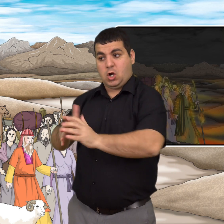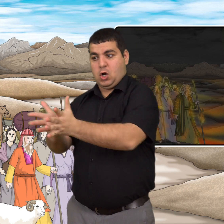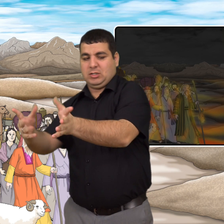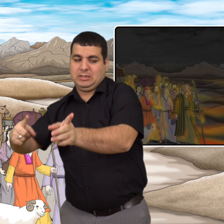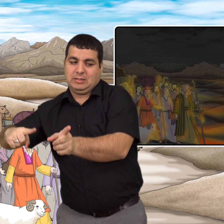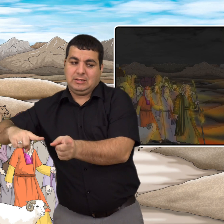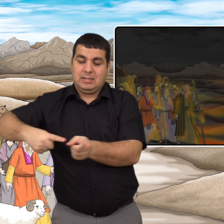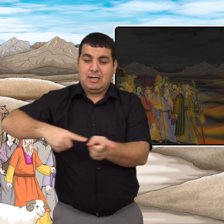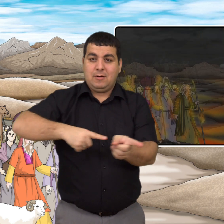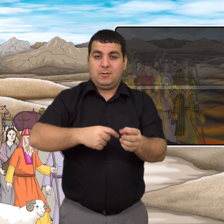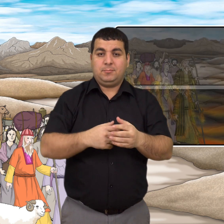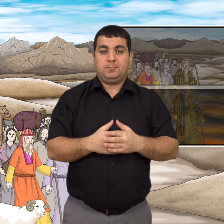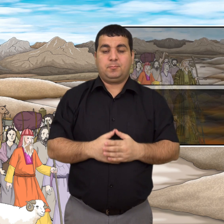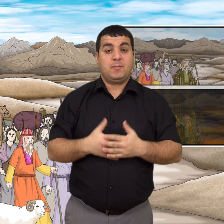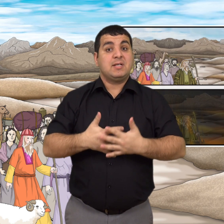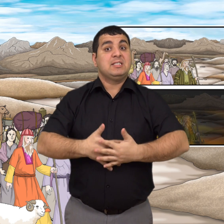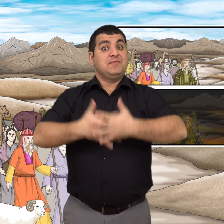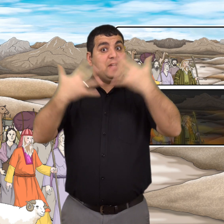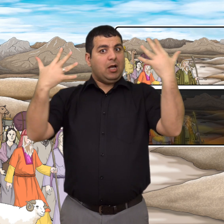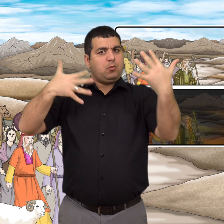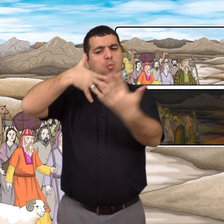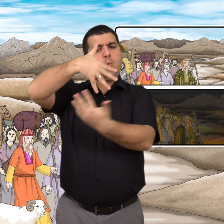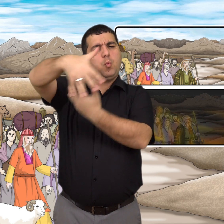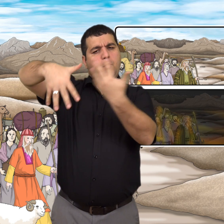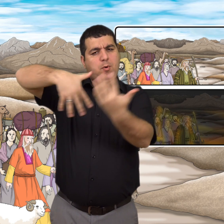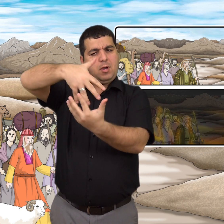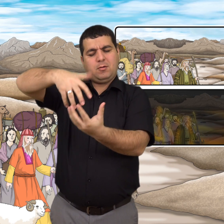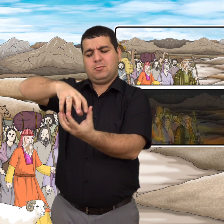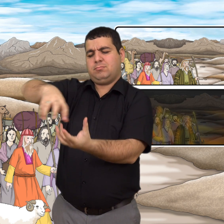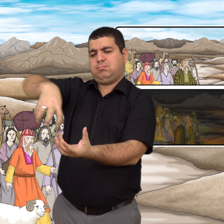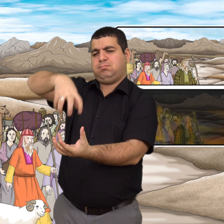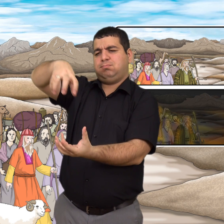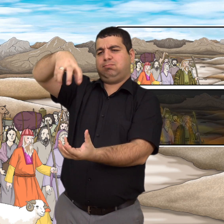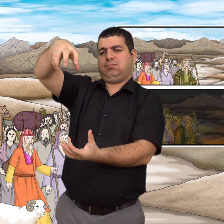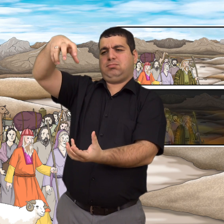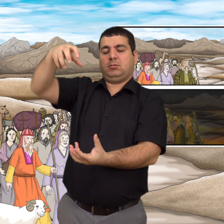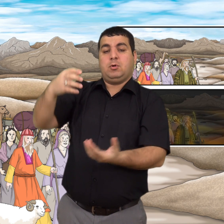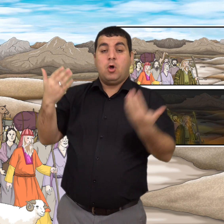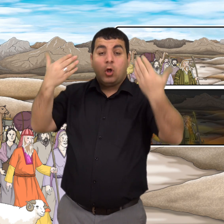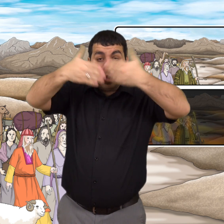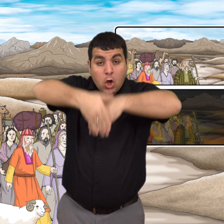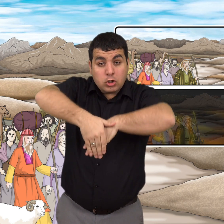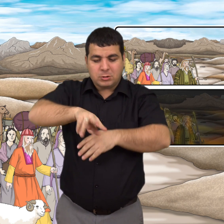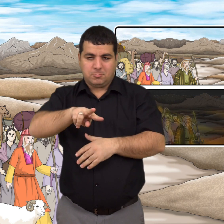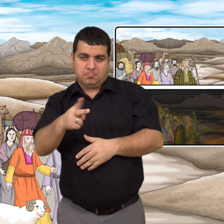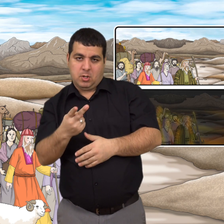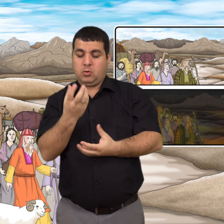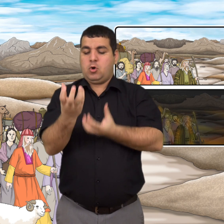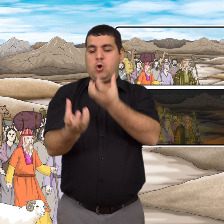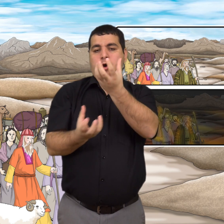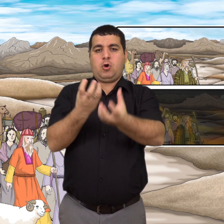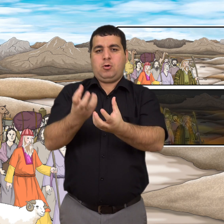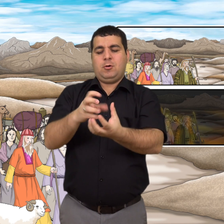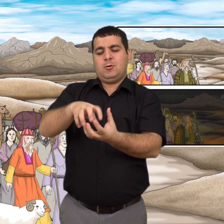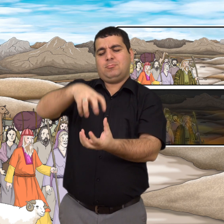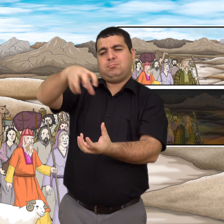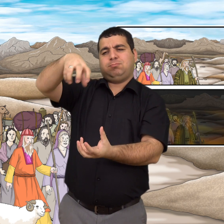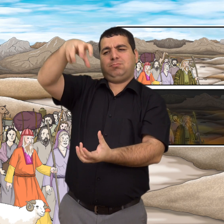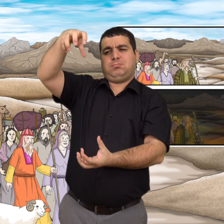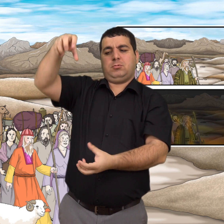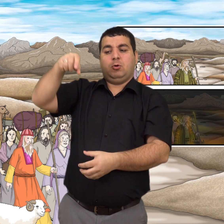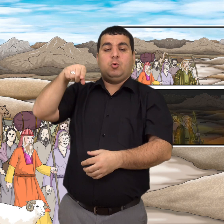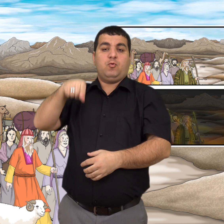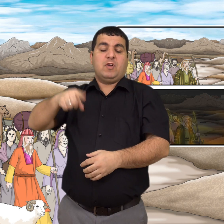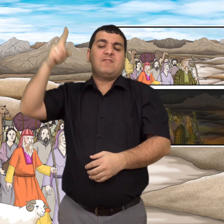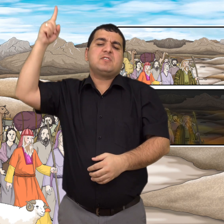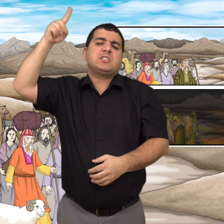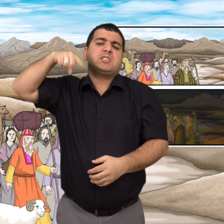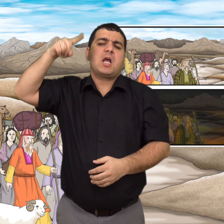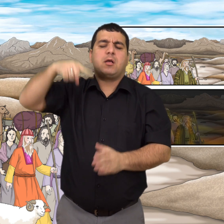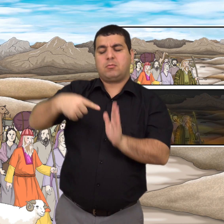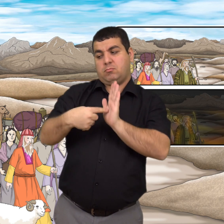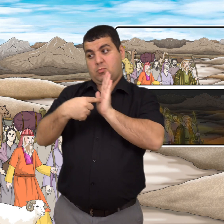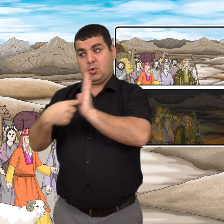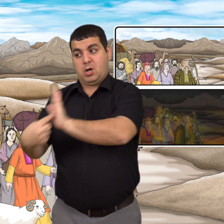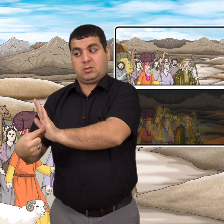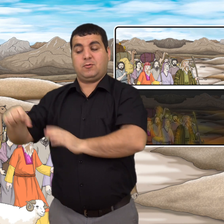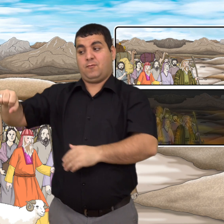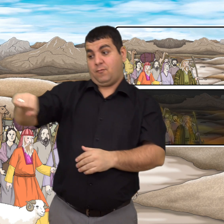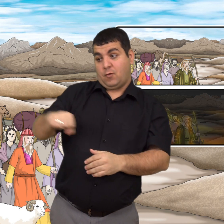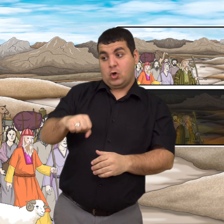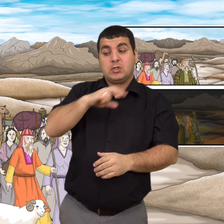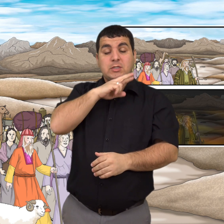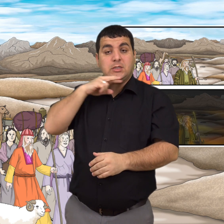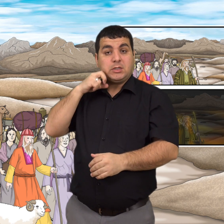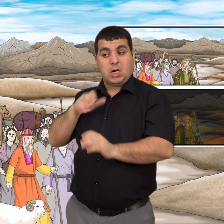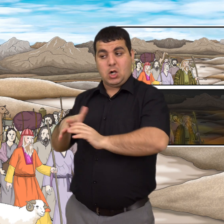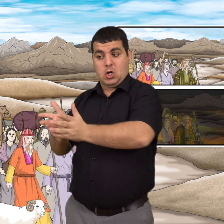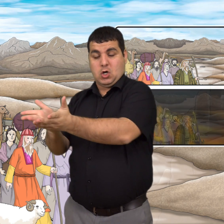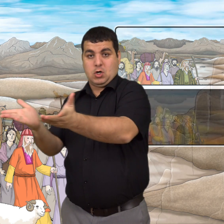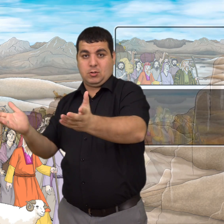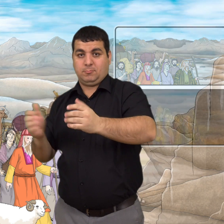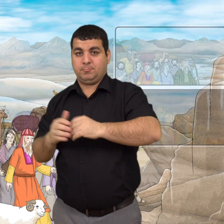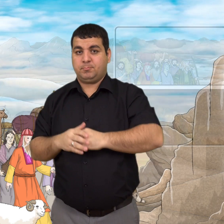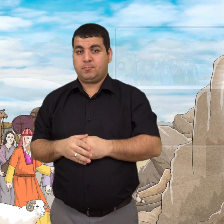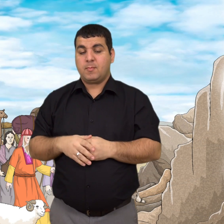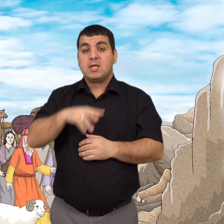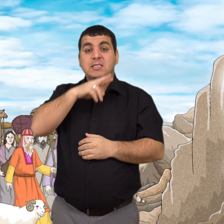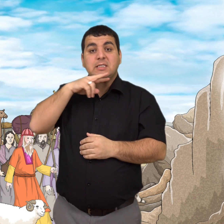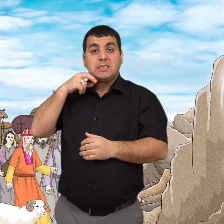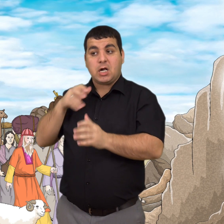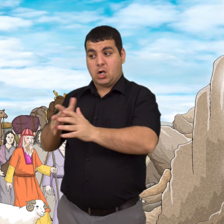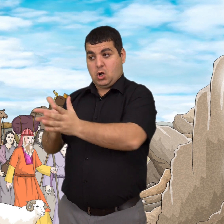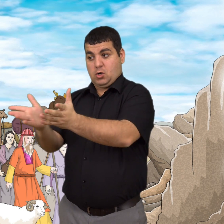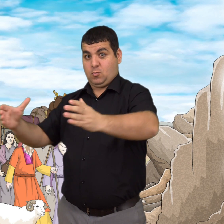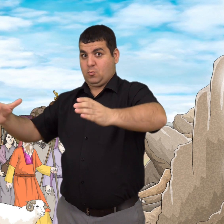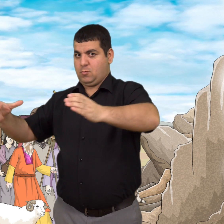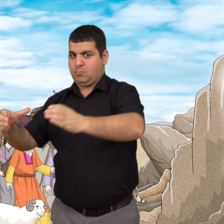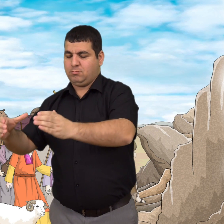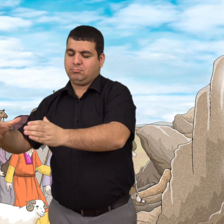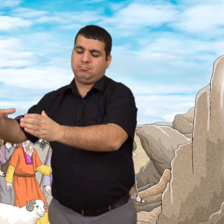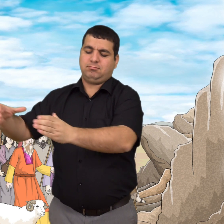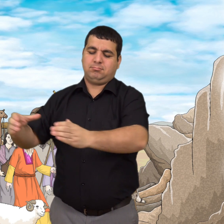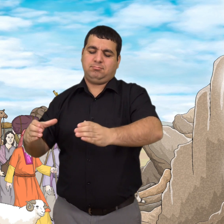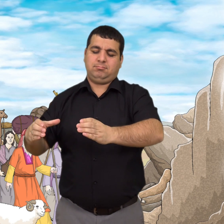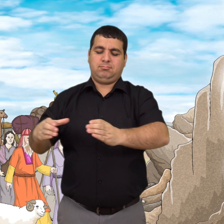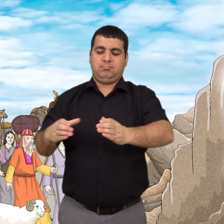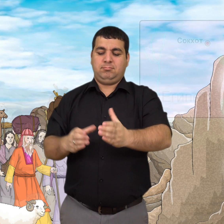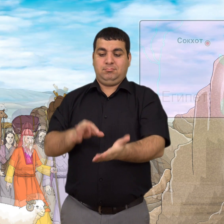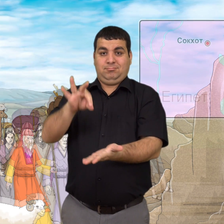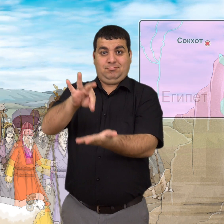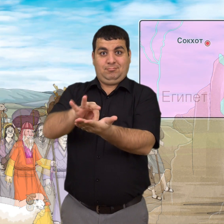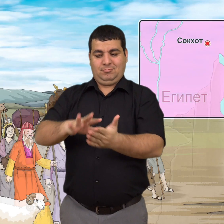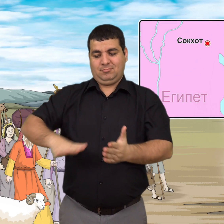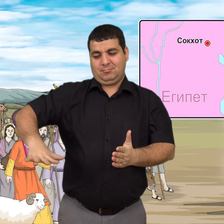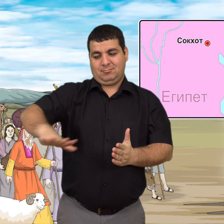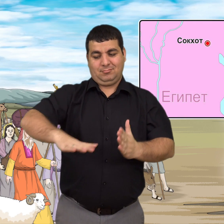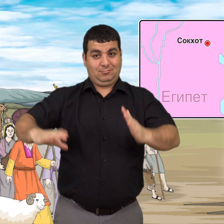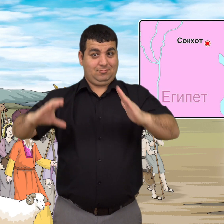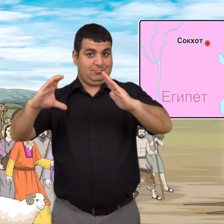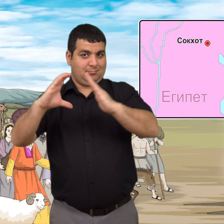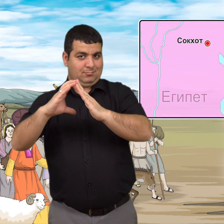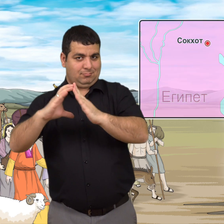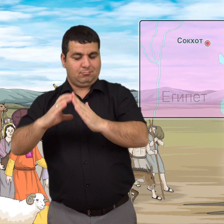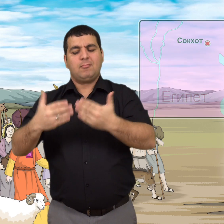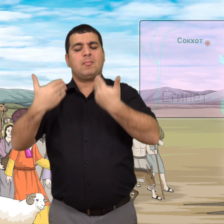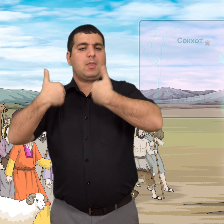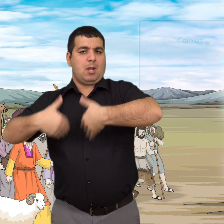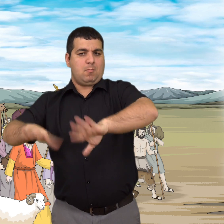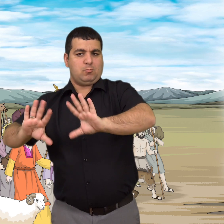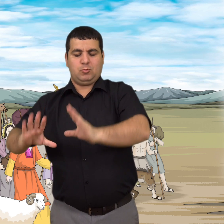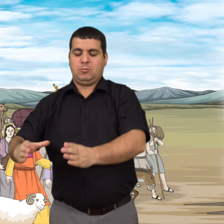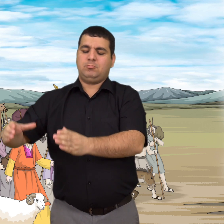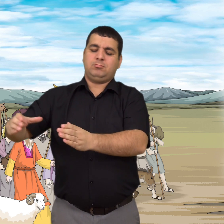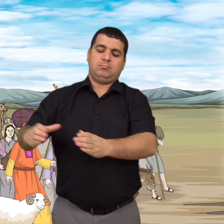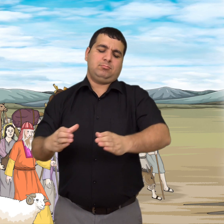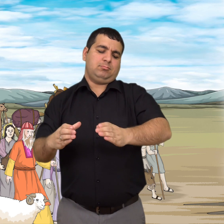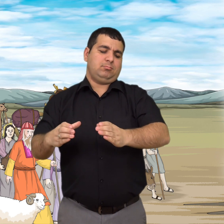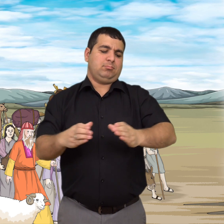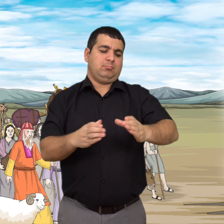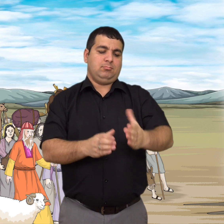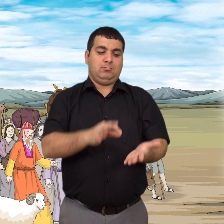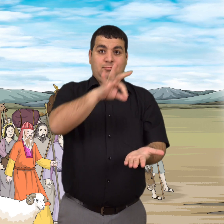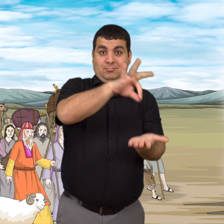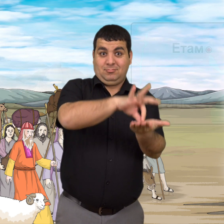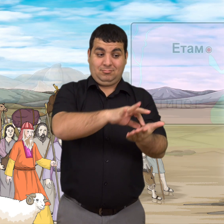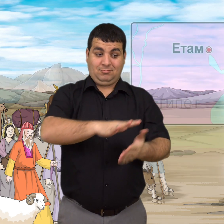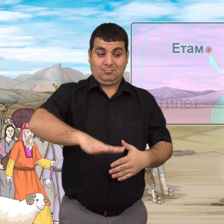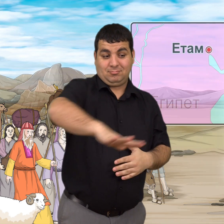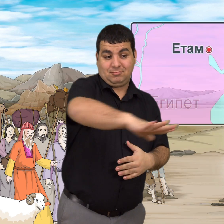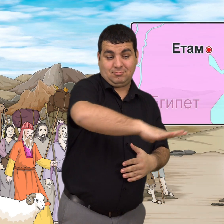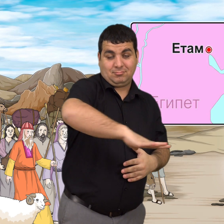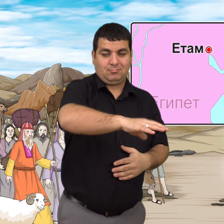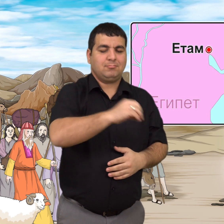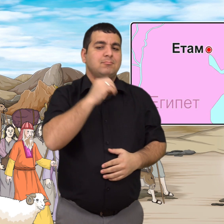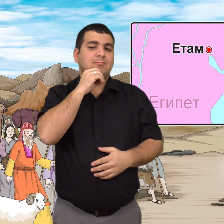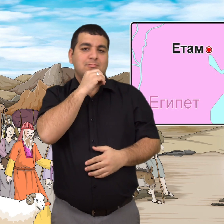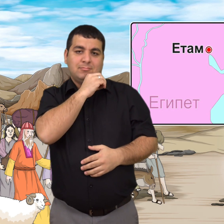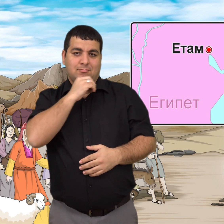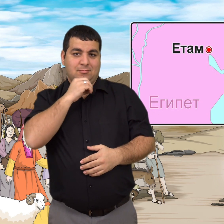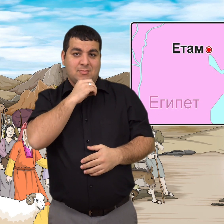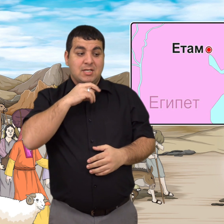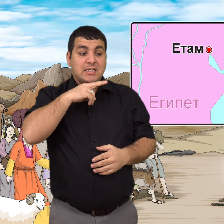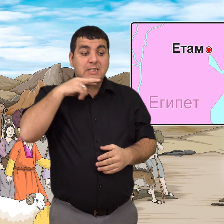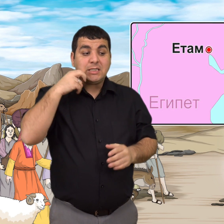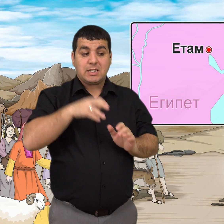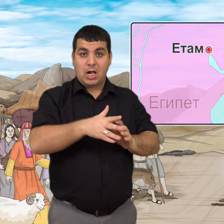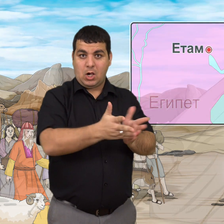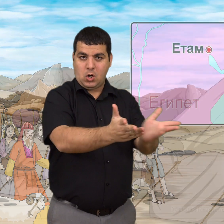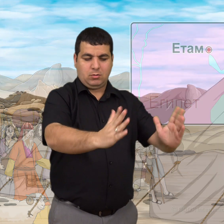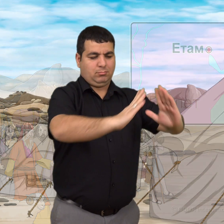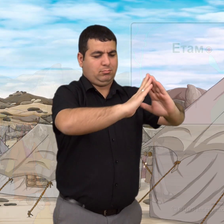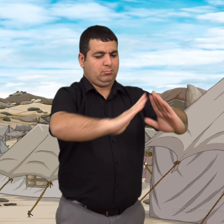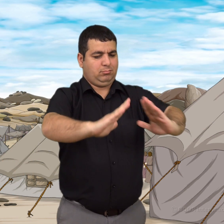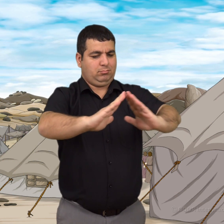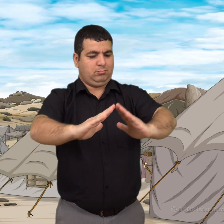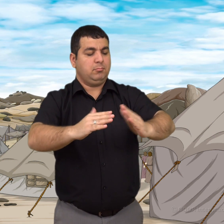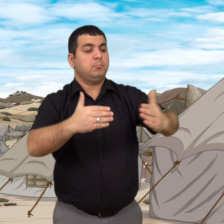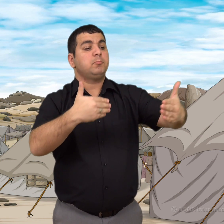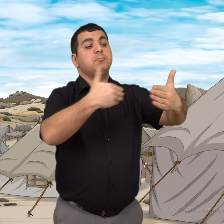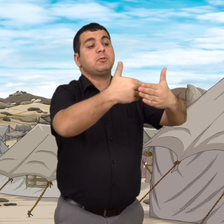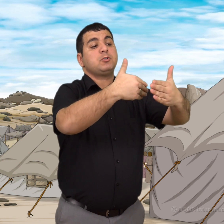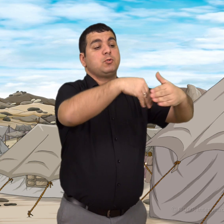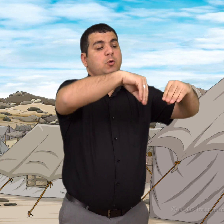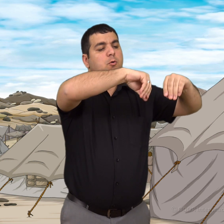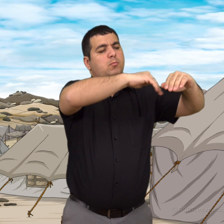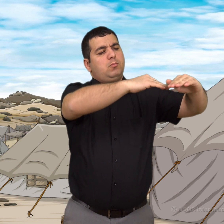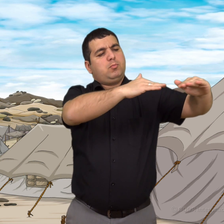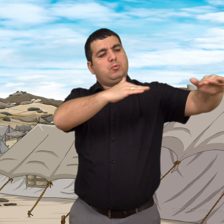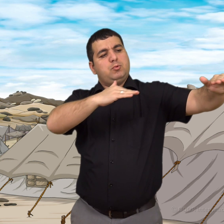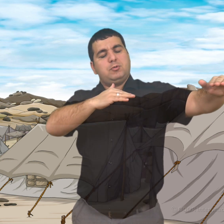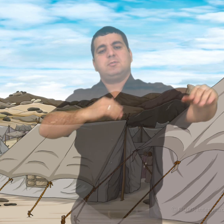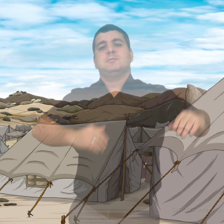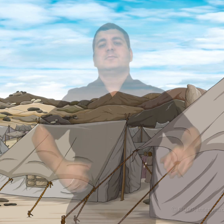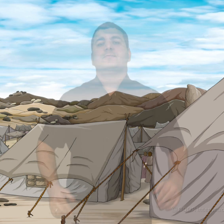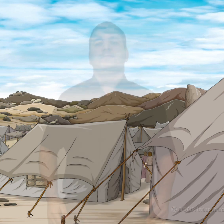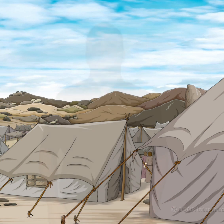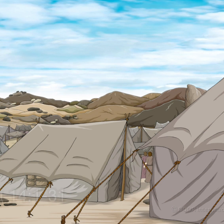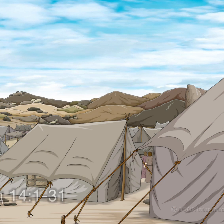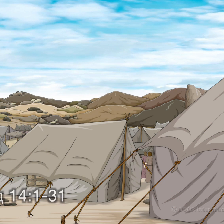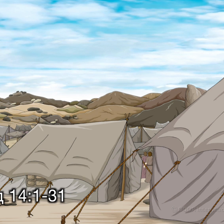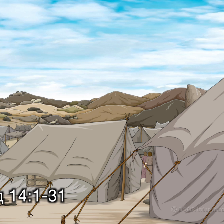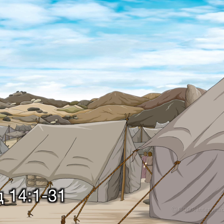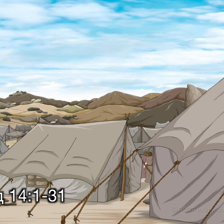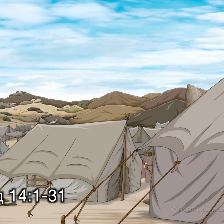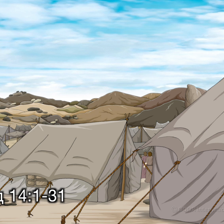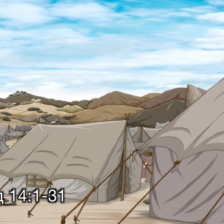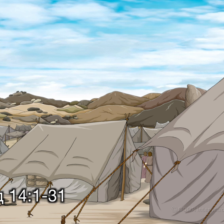Neither the pillar of cloud by day nor the pillar of fire by night left its place before the people.